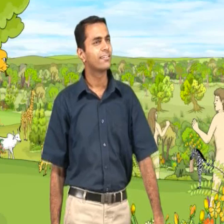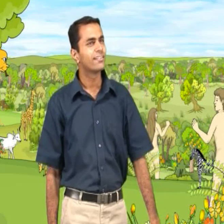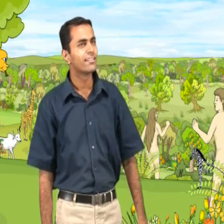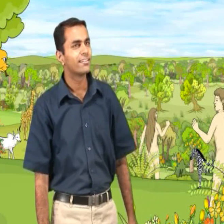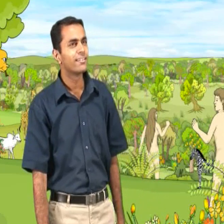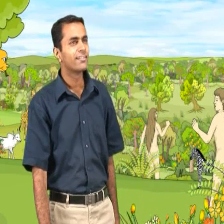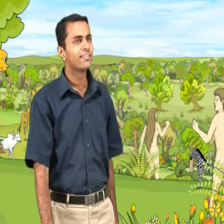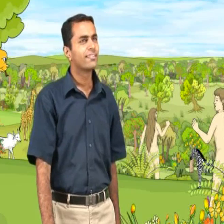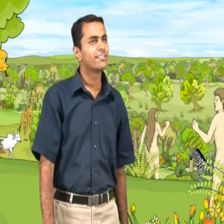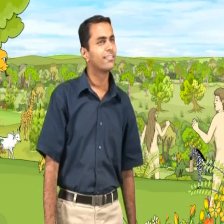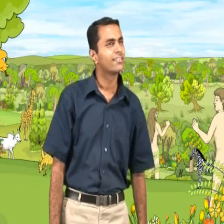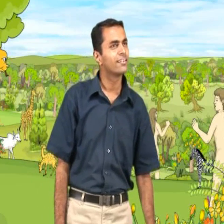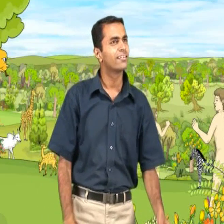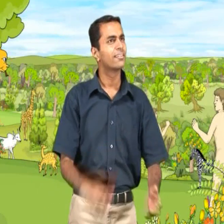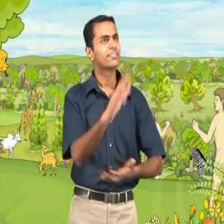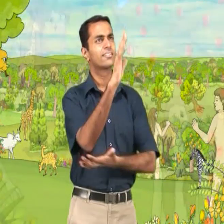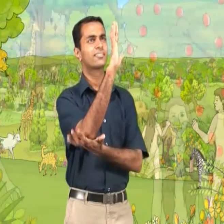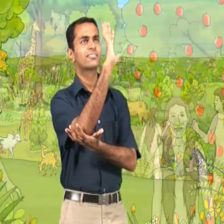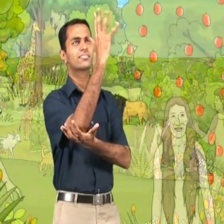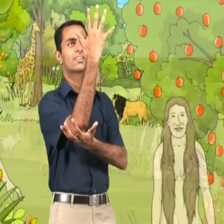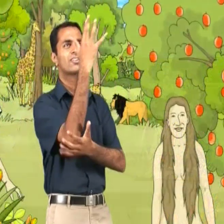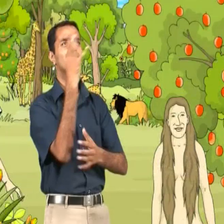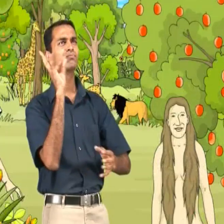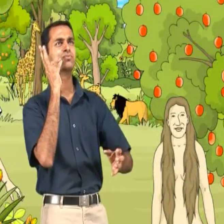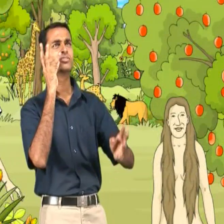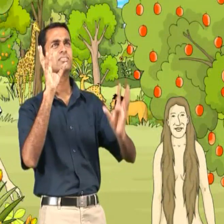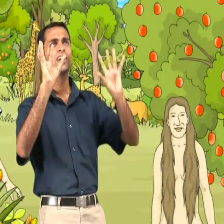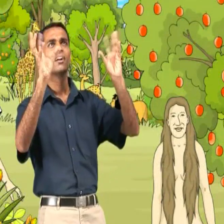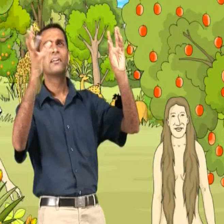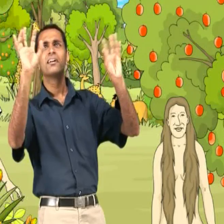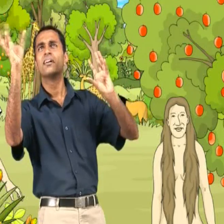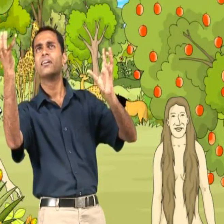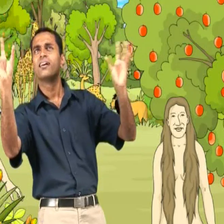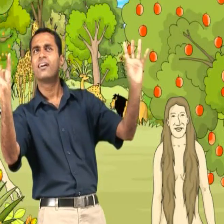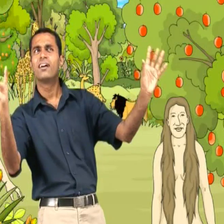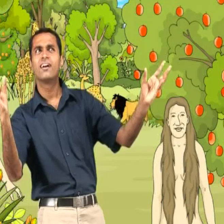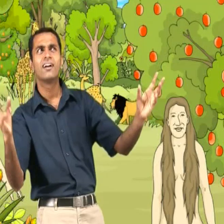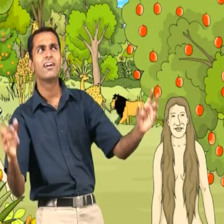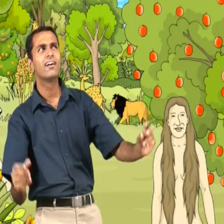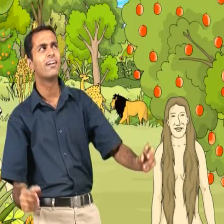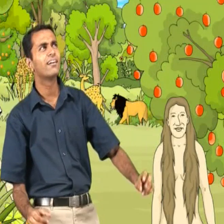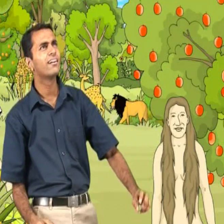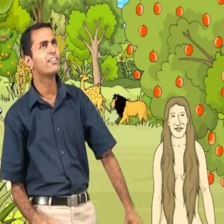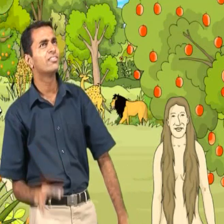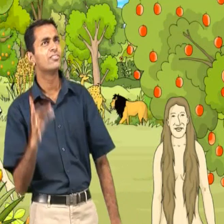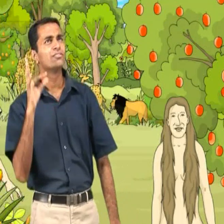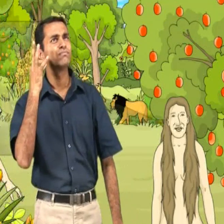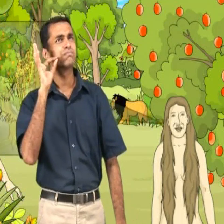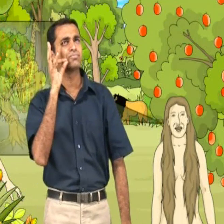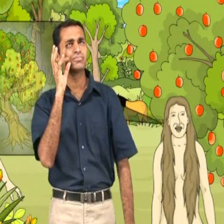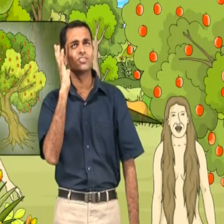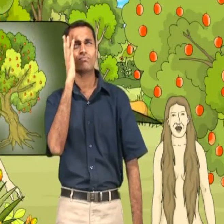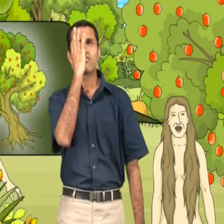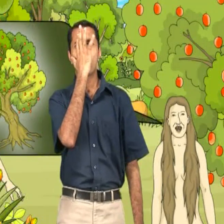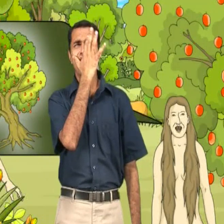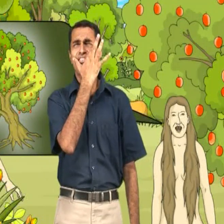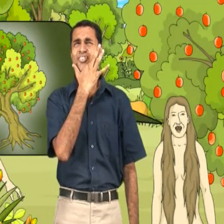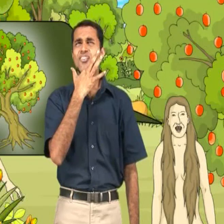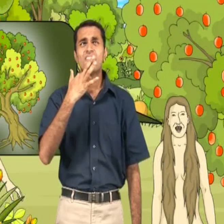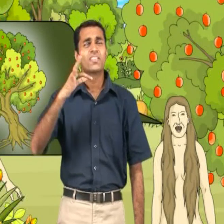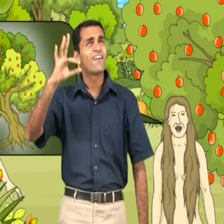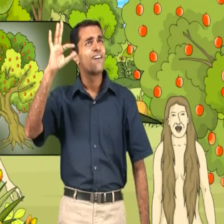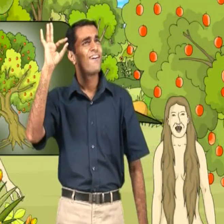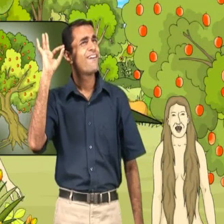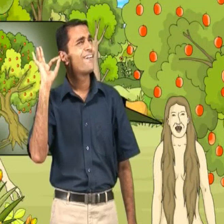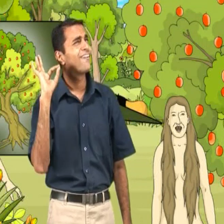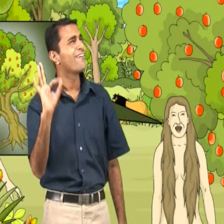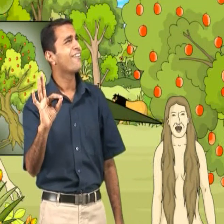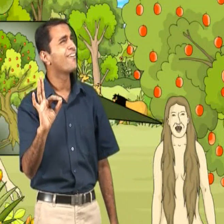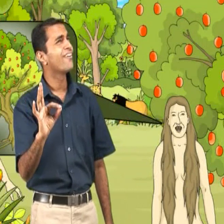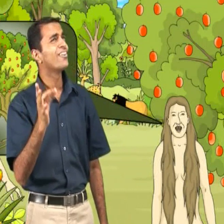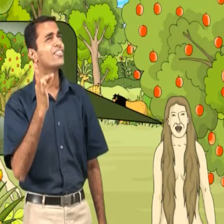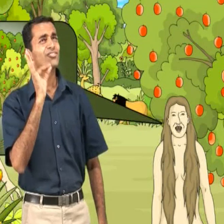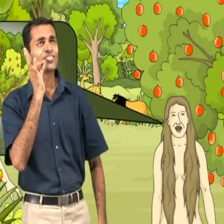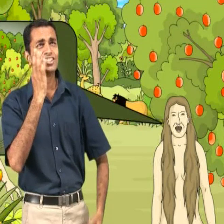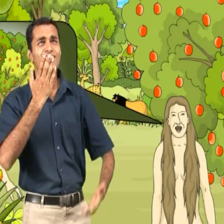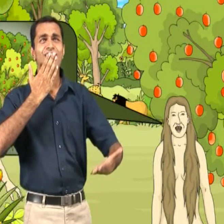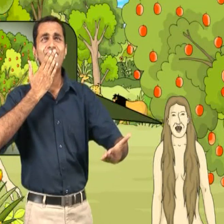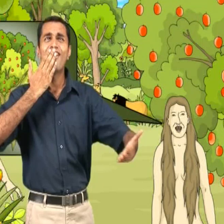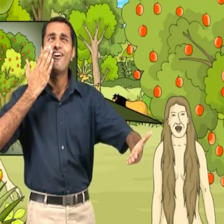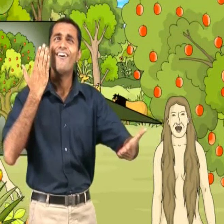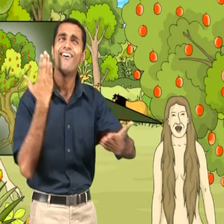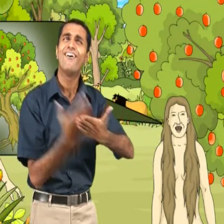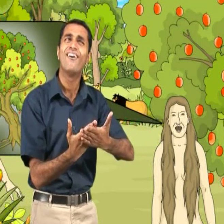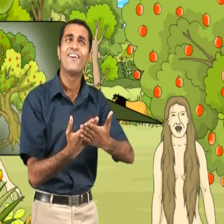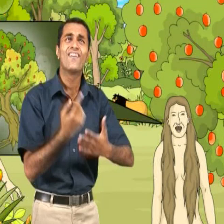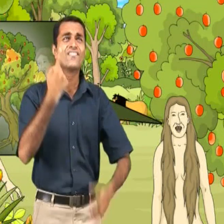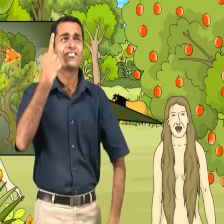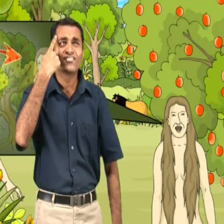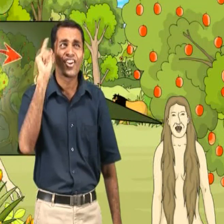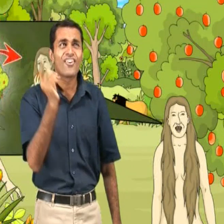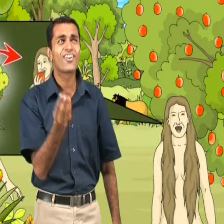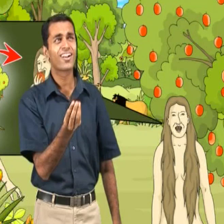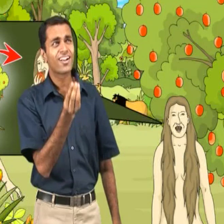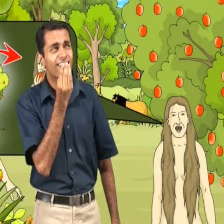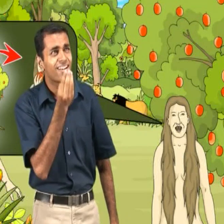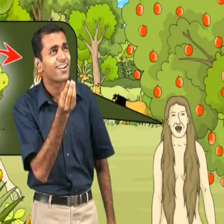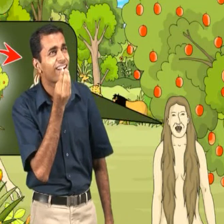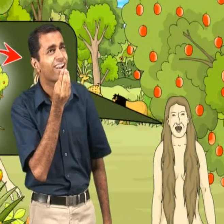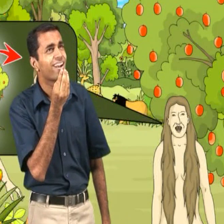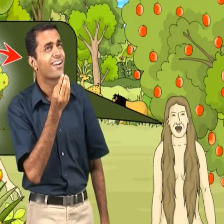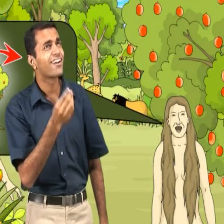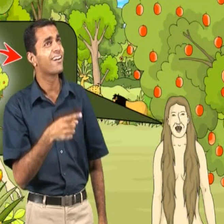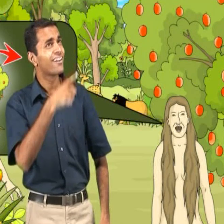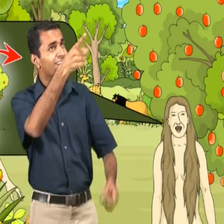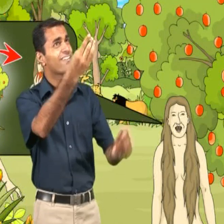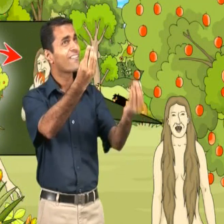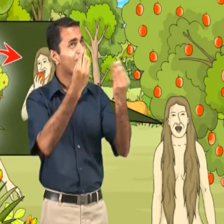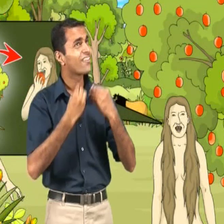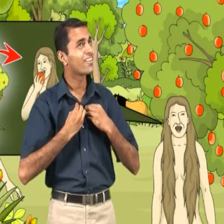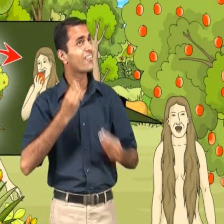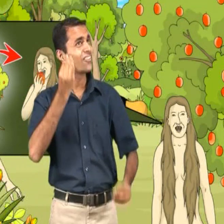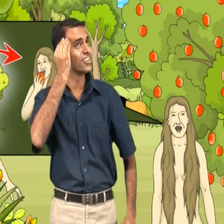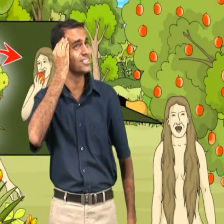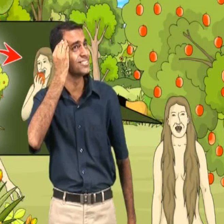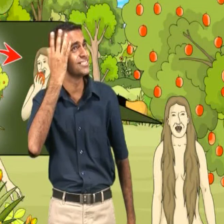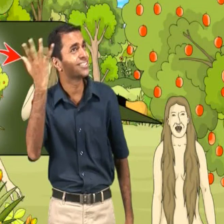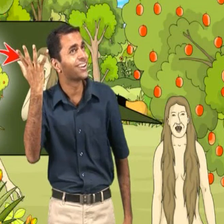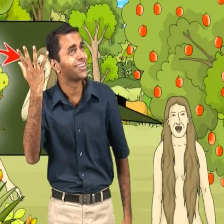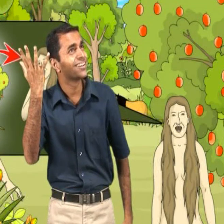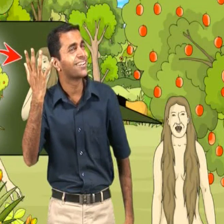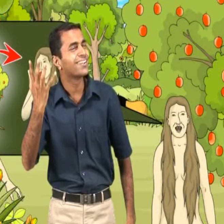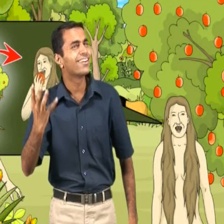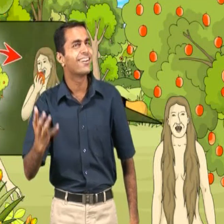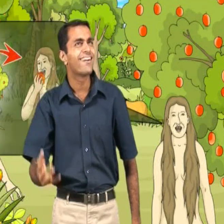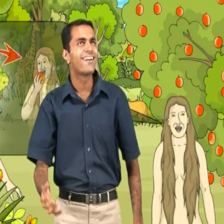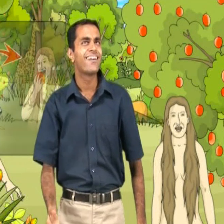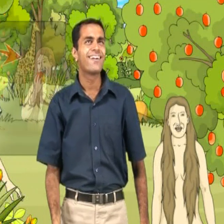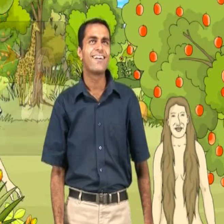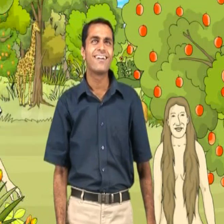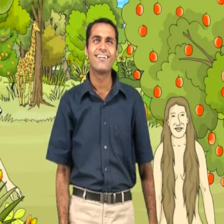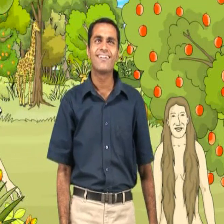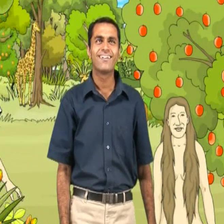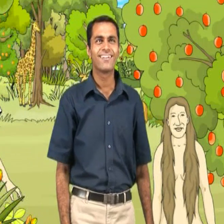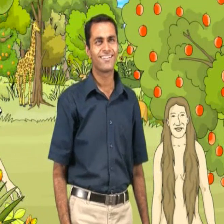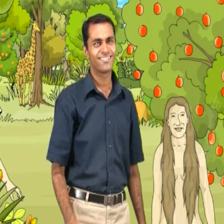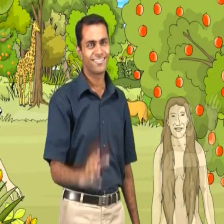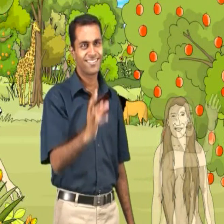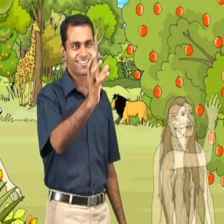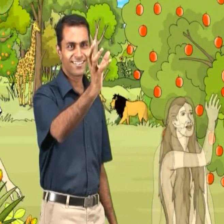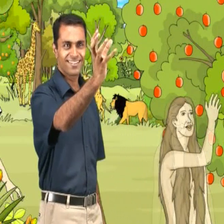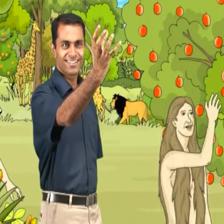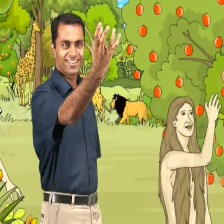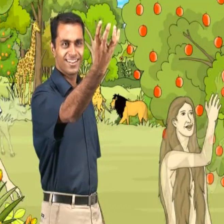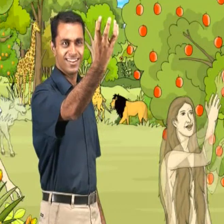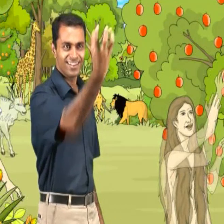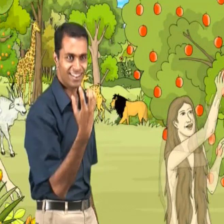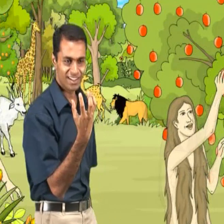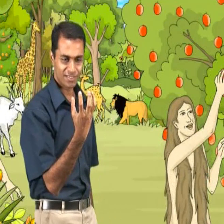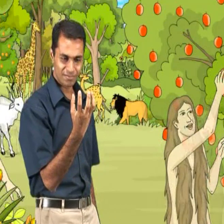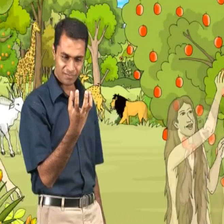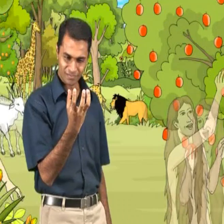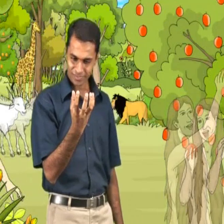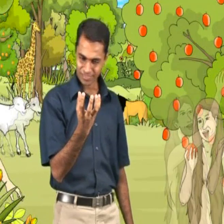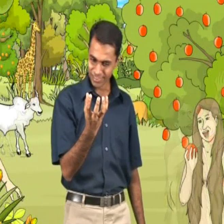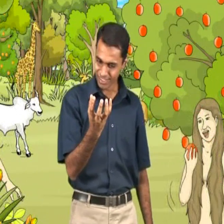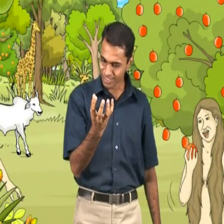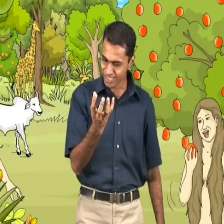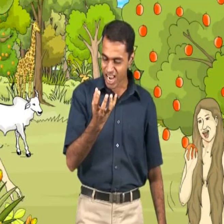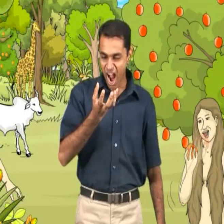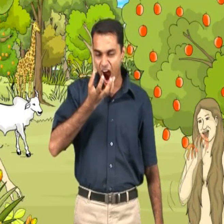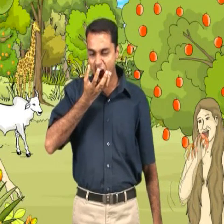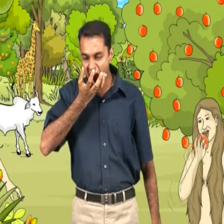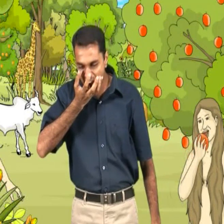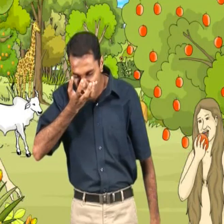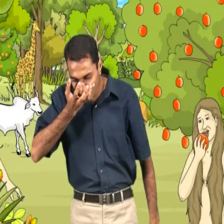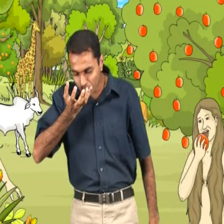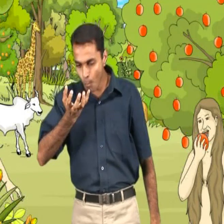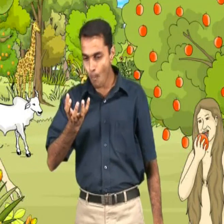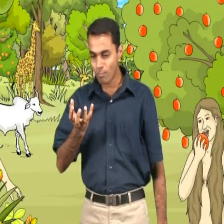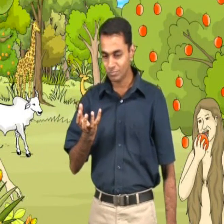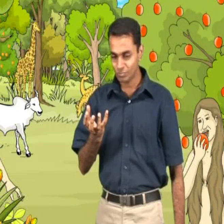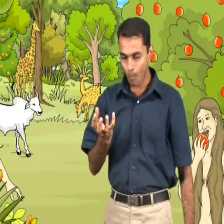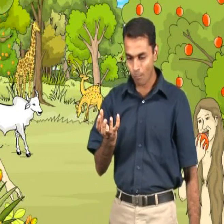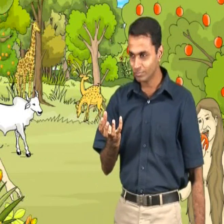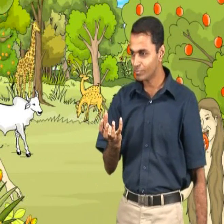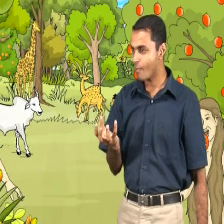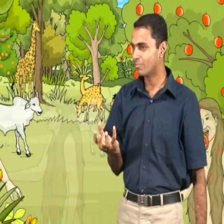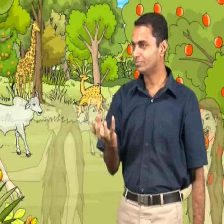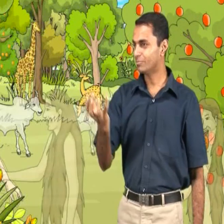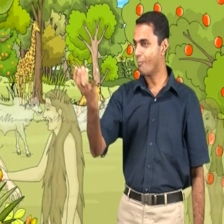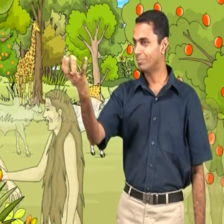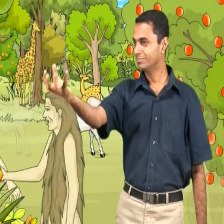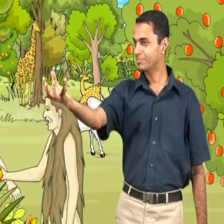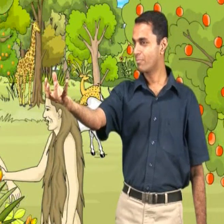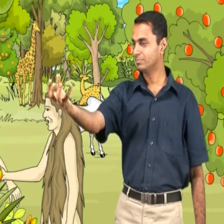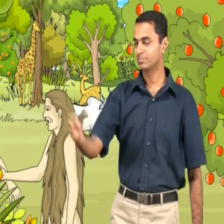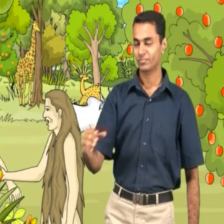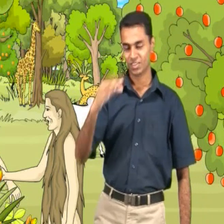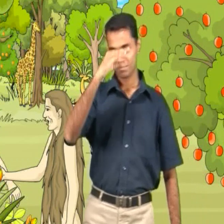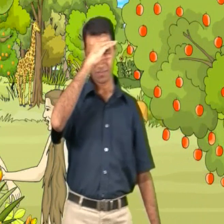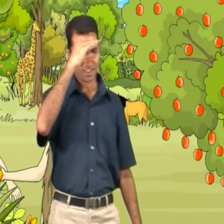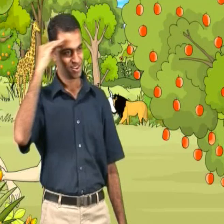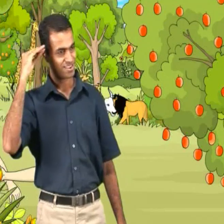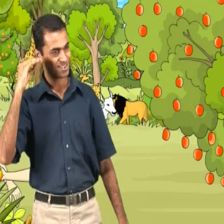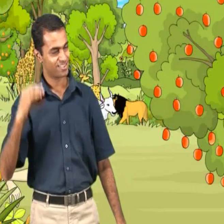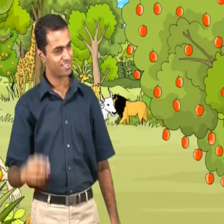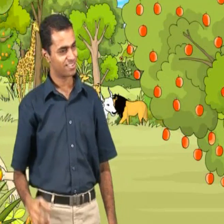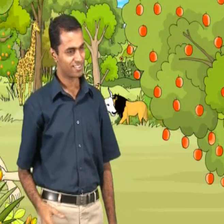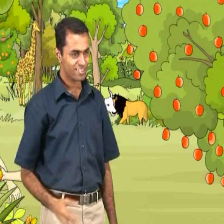When the woman saw that the tree was good for food and pleasing to the eyes, and that it was desirable for obtaining wisdom, she took the fruit and ate it.